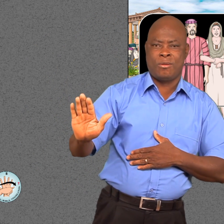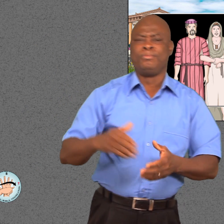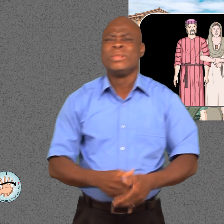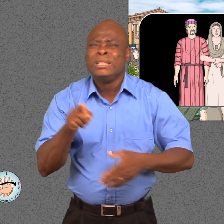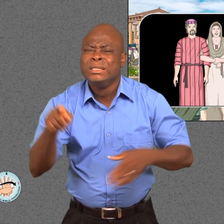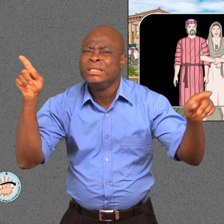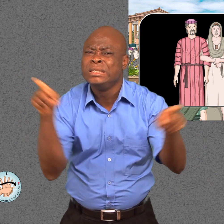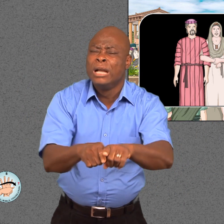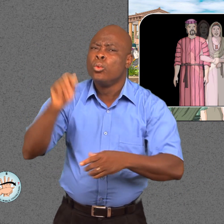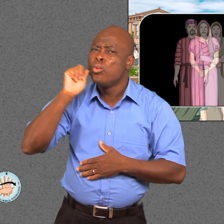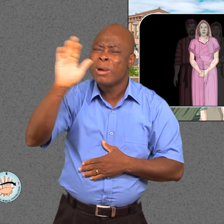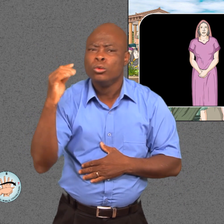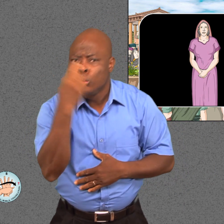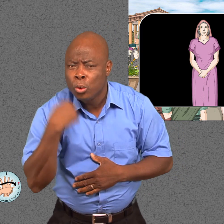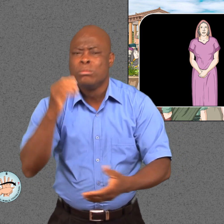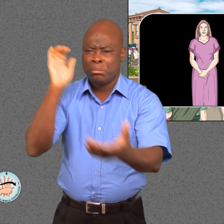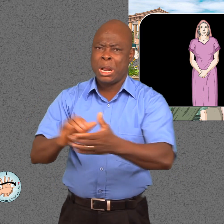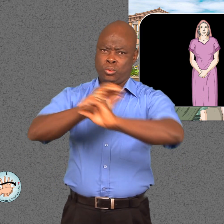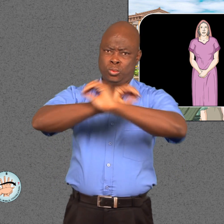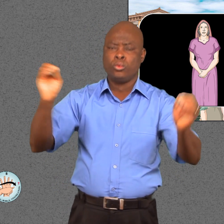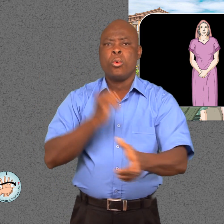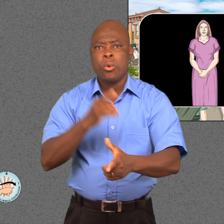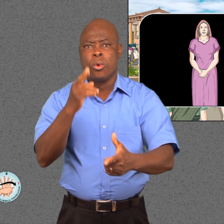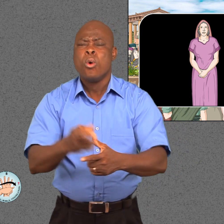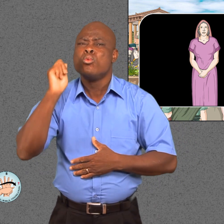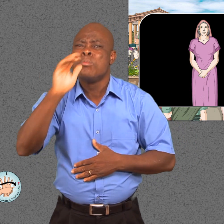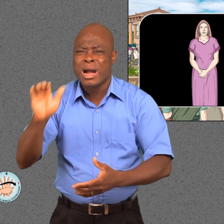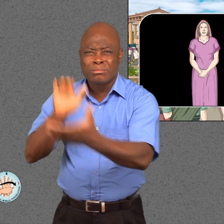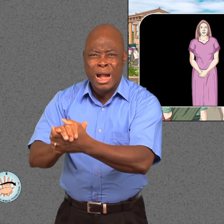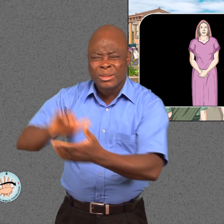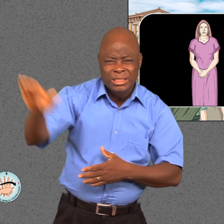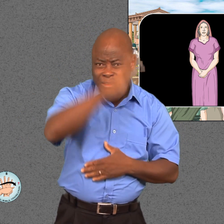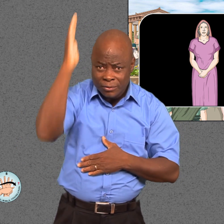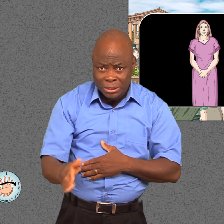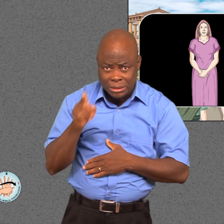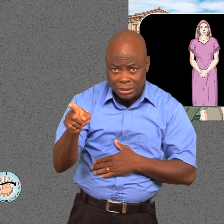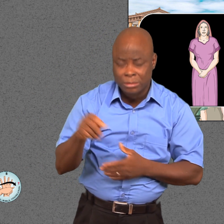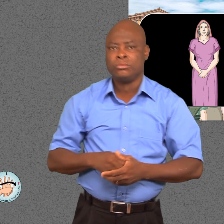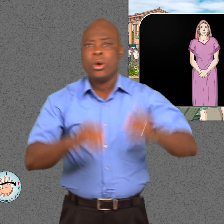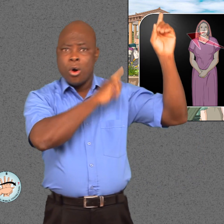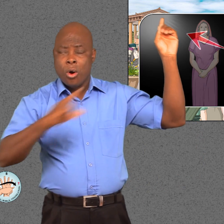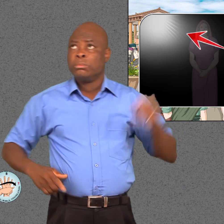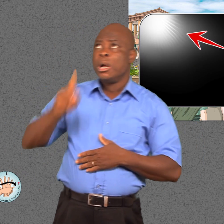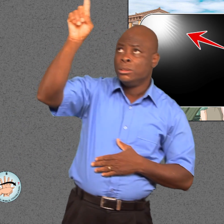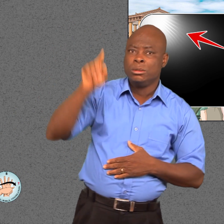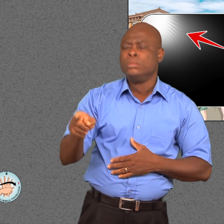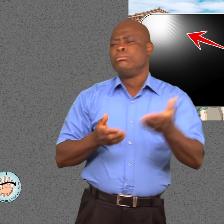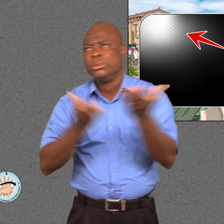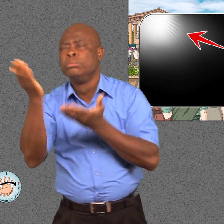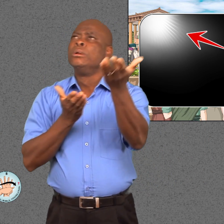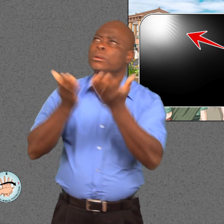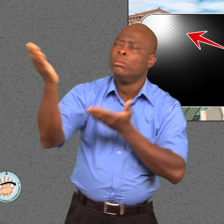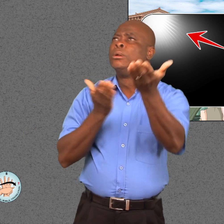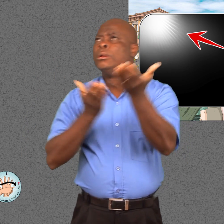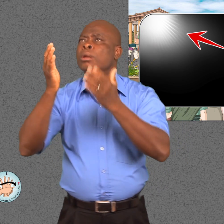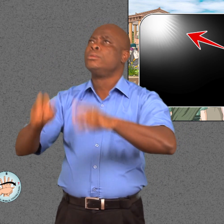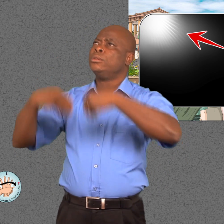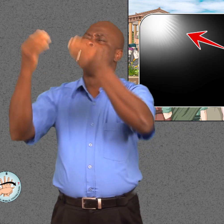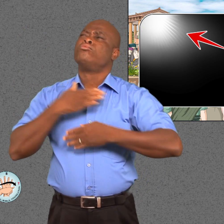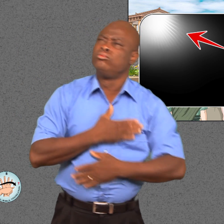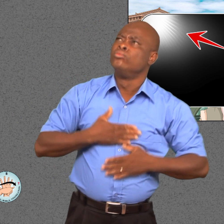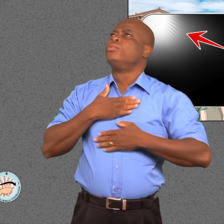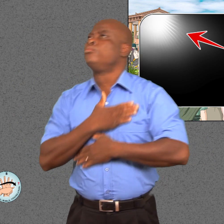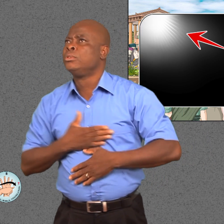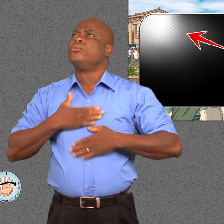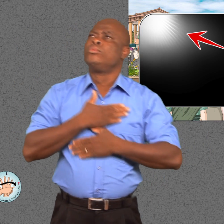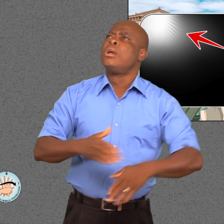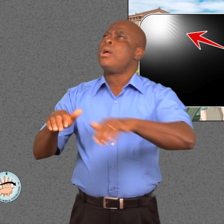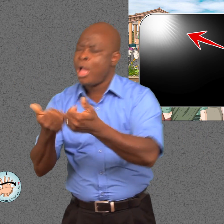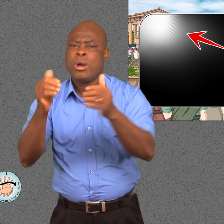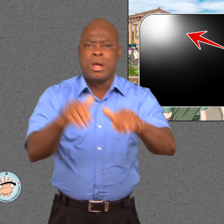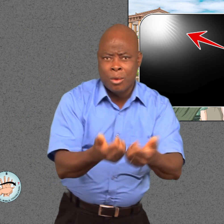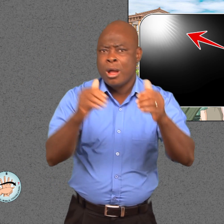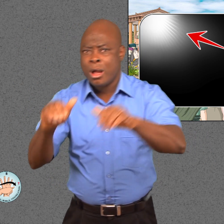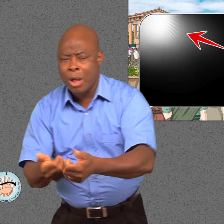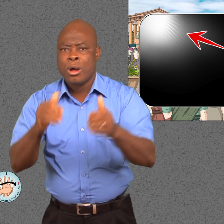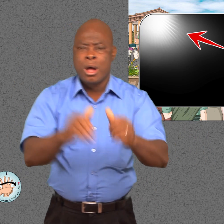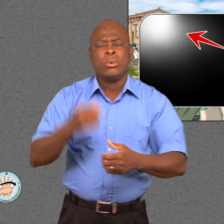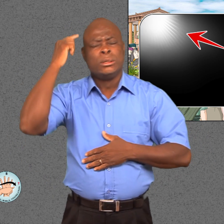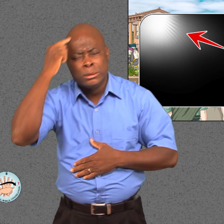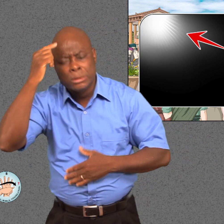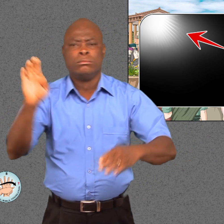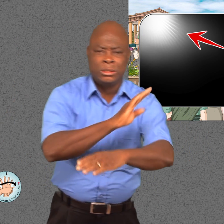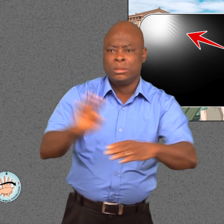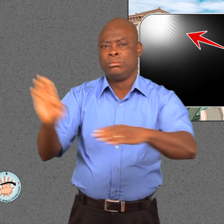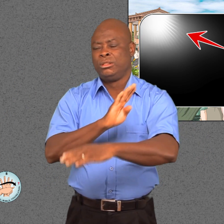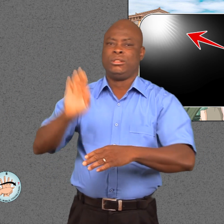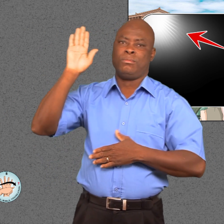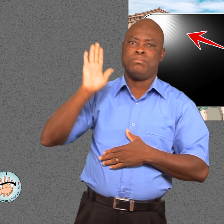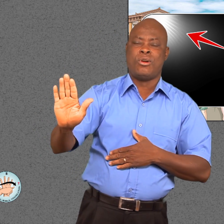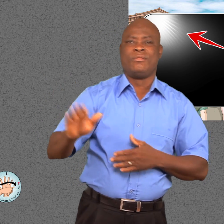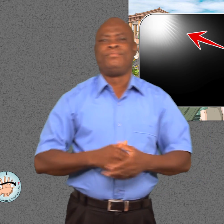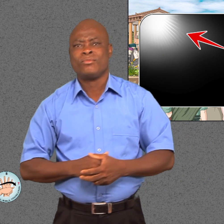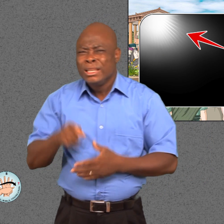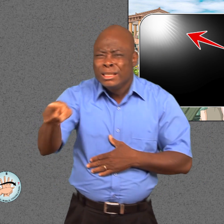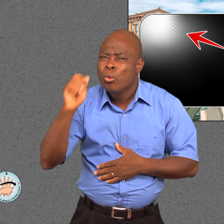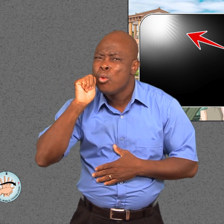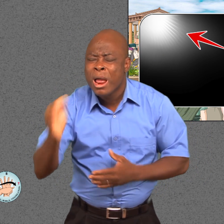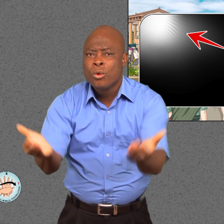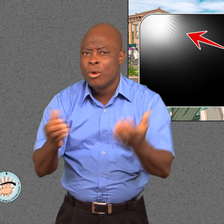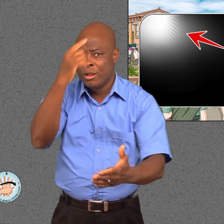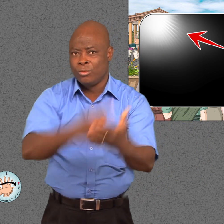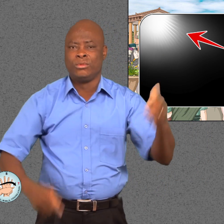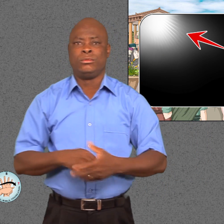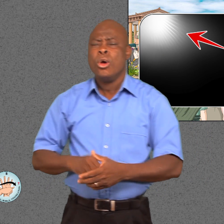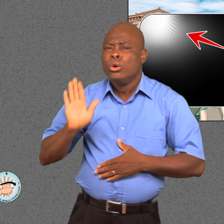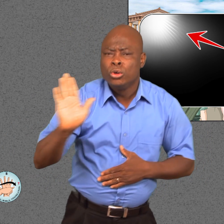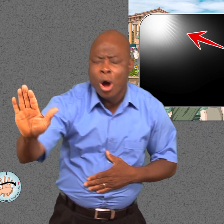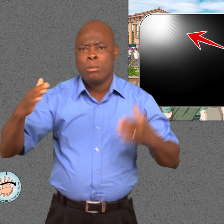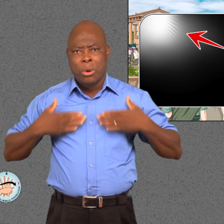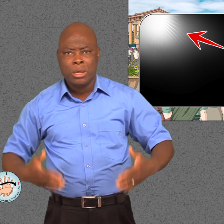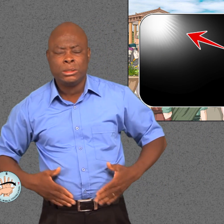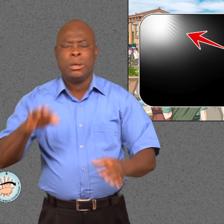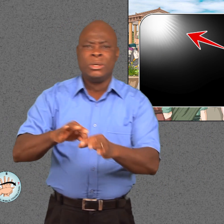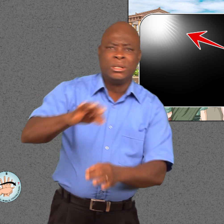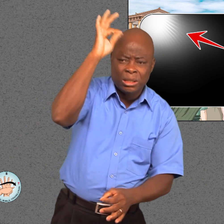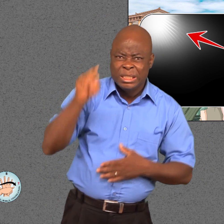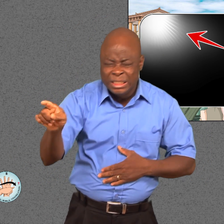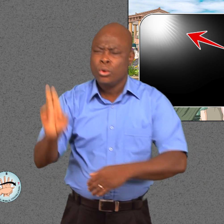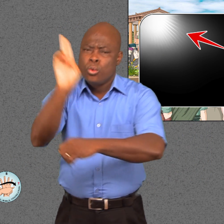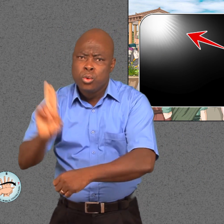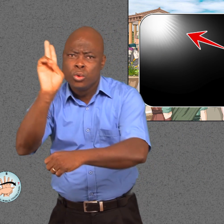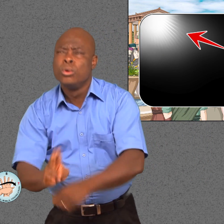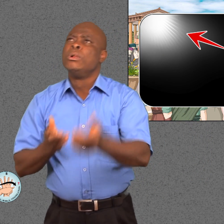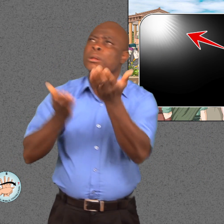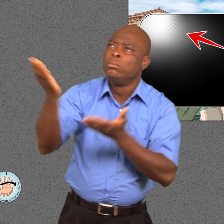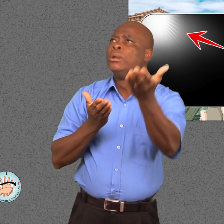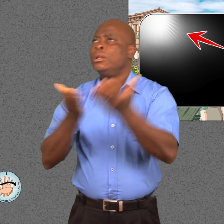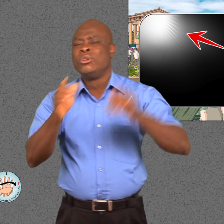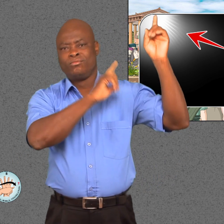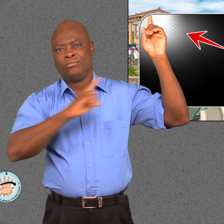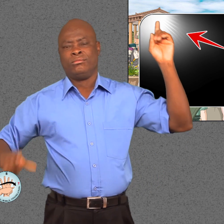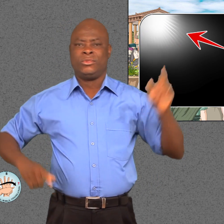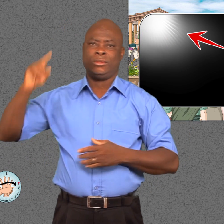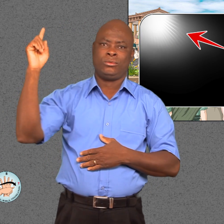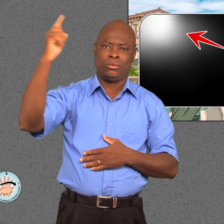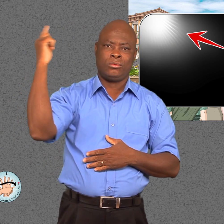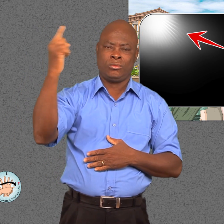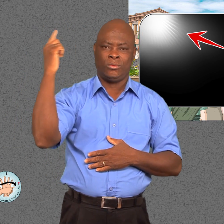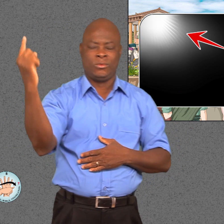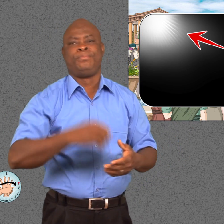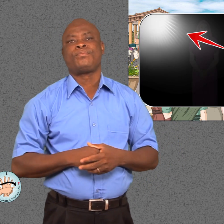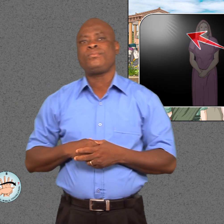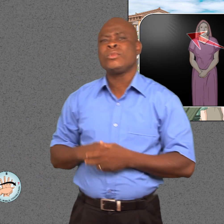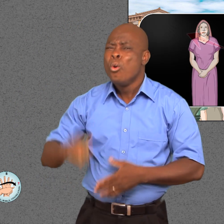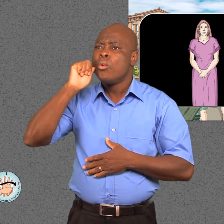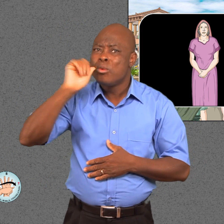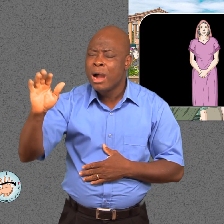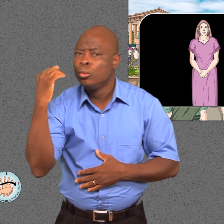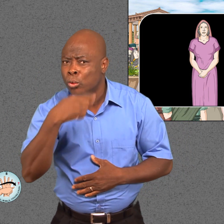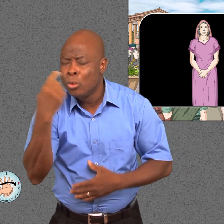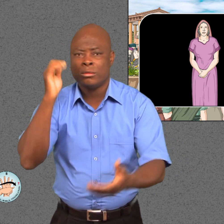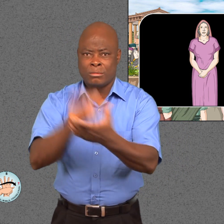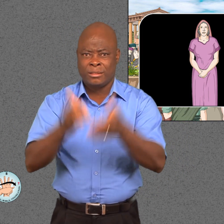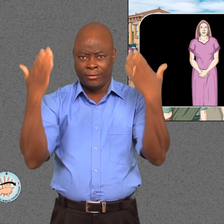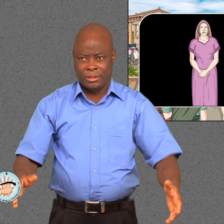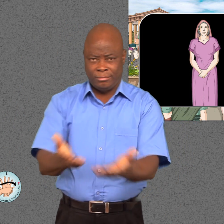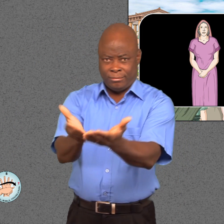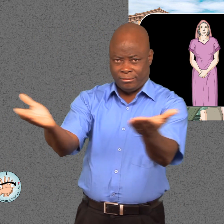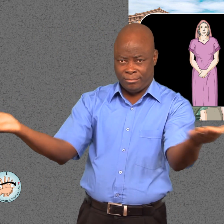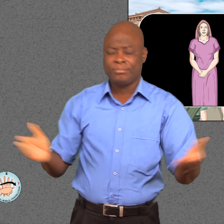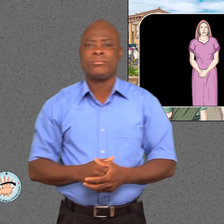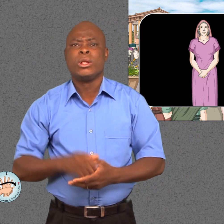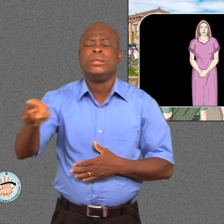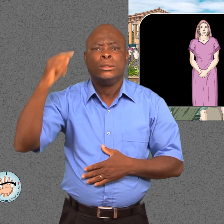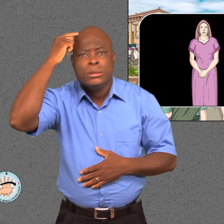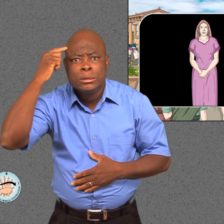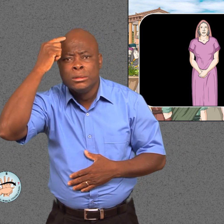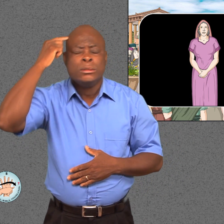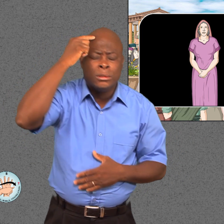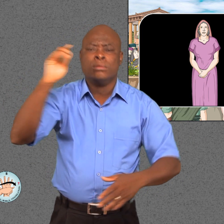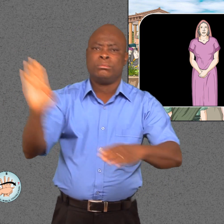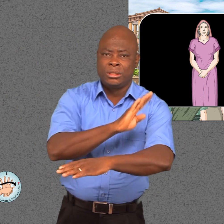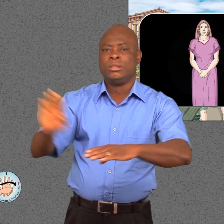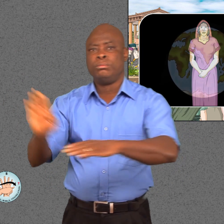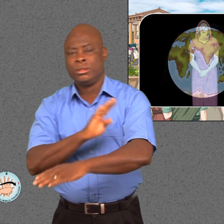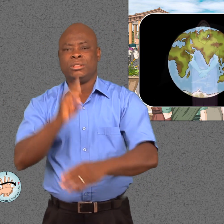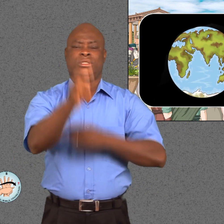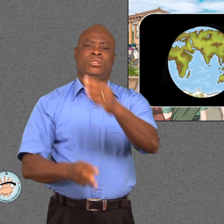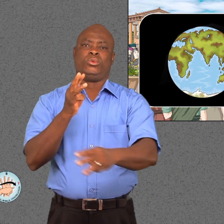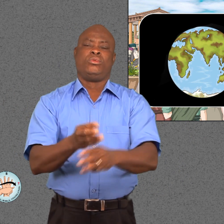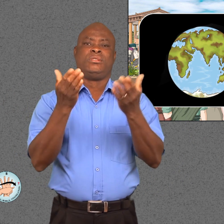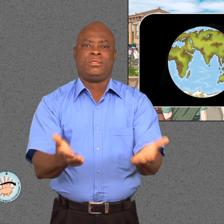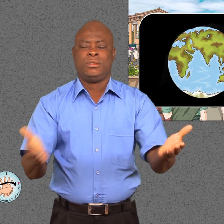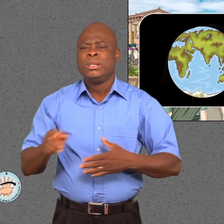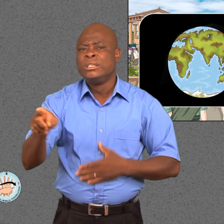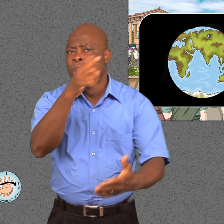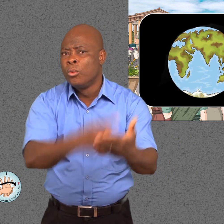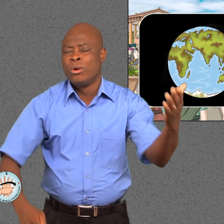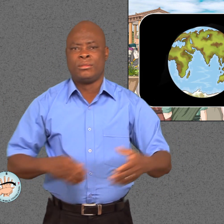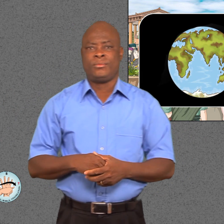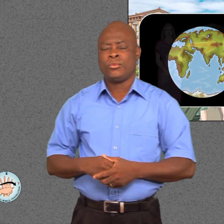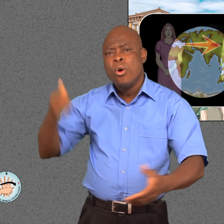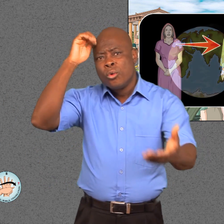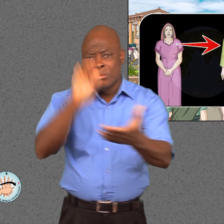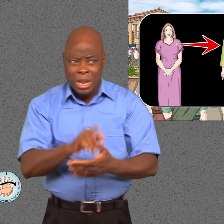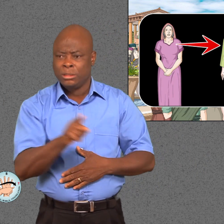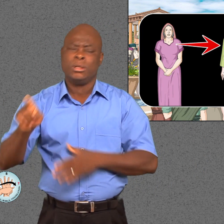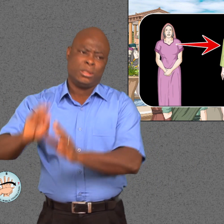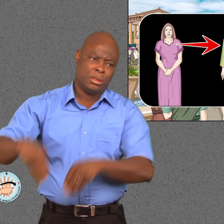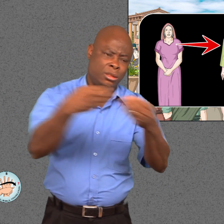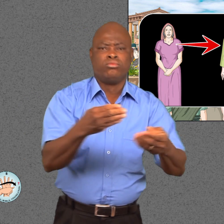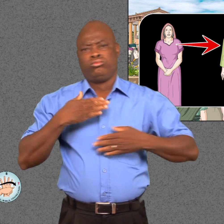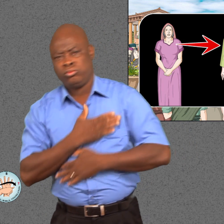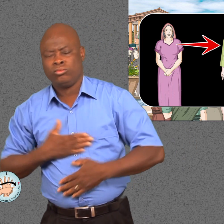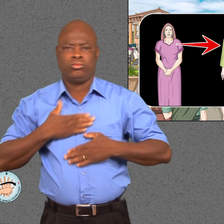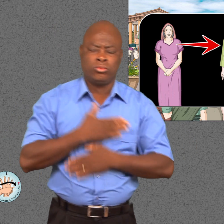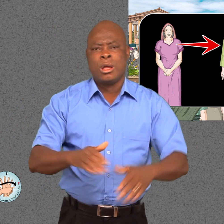The unmarried woman or virgin is concerned about the work of the Lord, how she can be holy in both body and spirit.